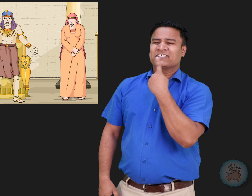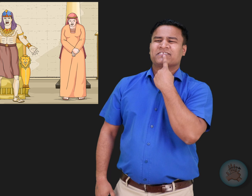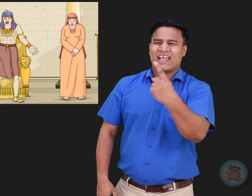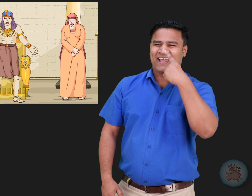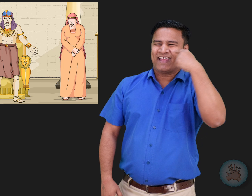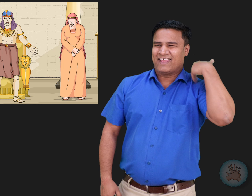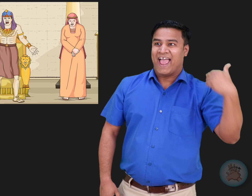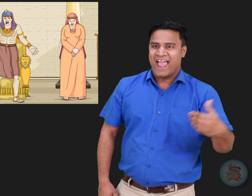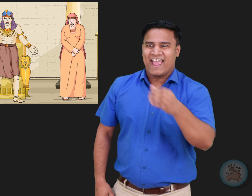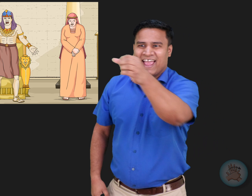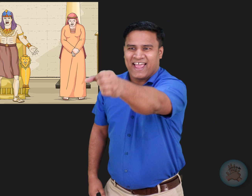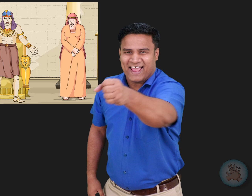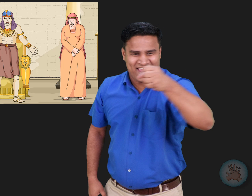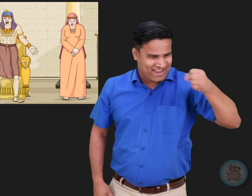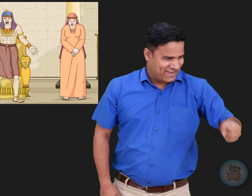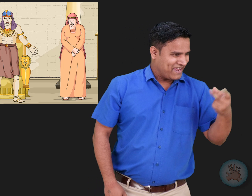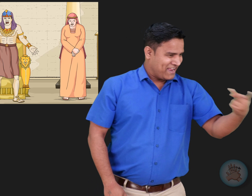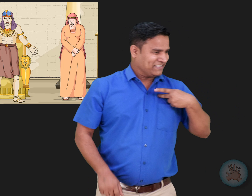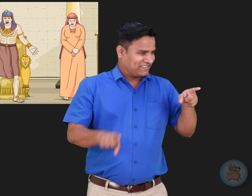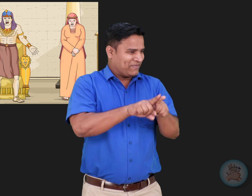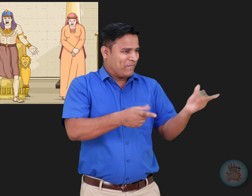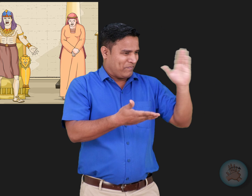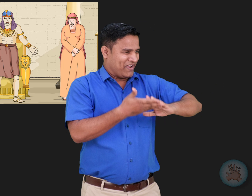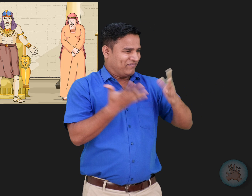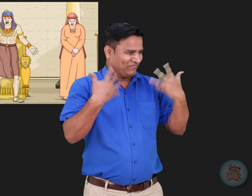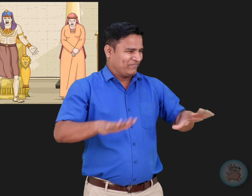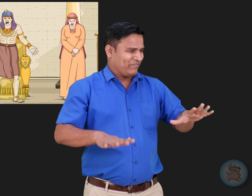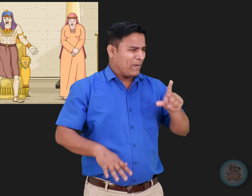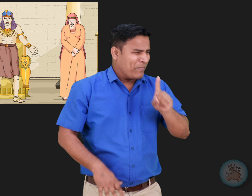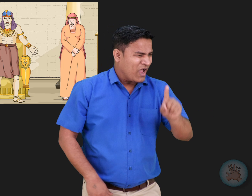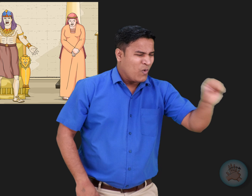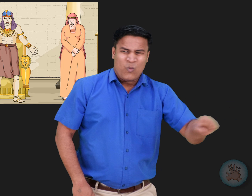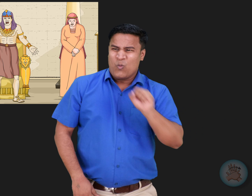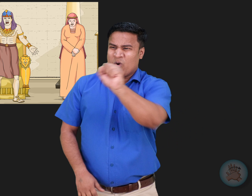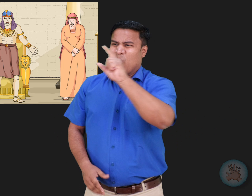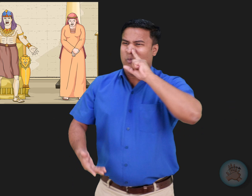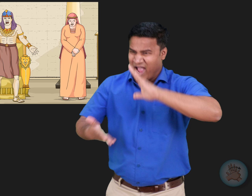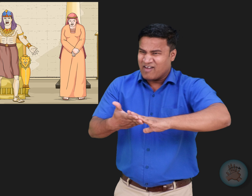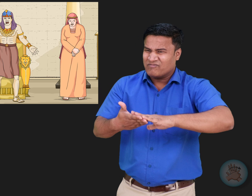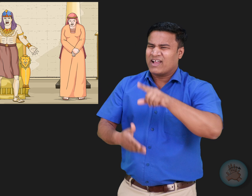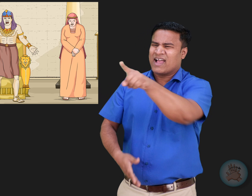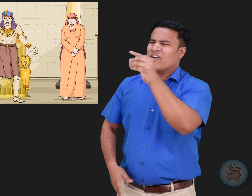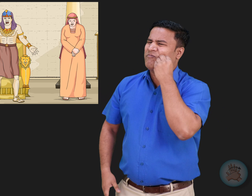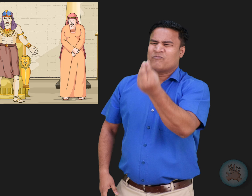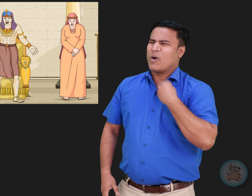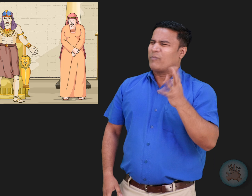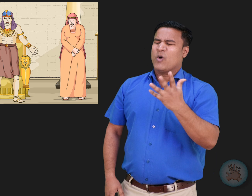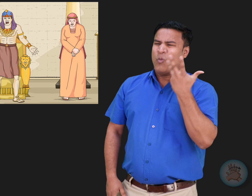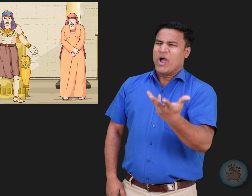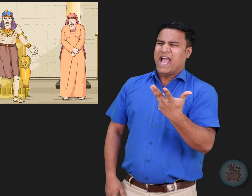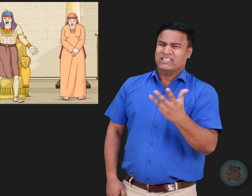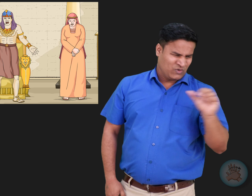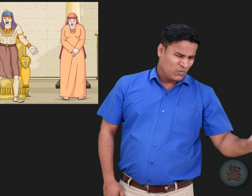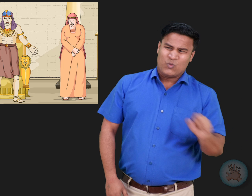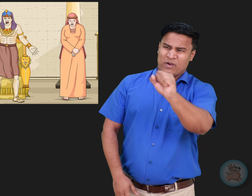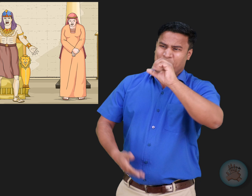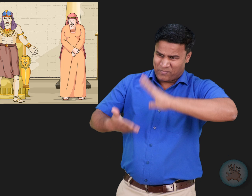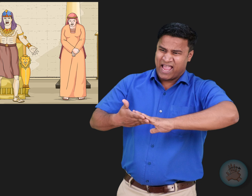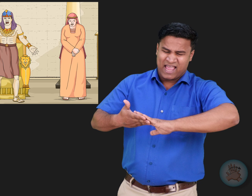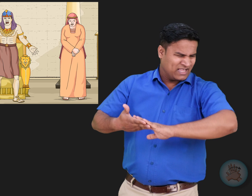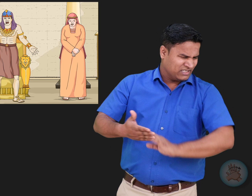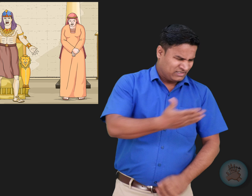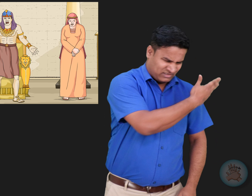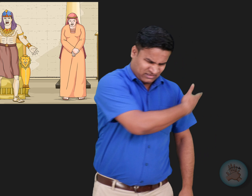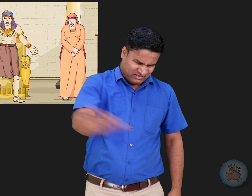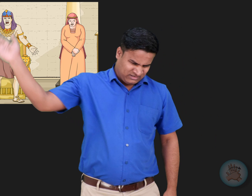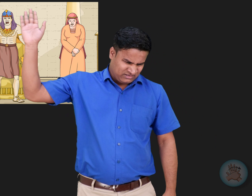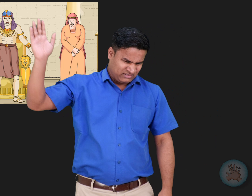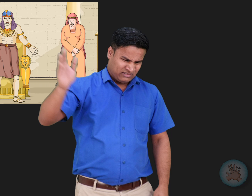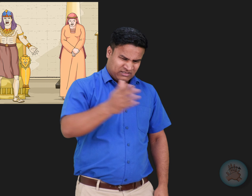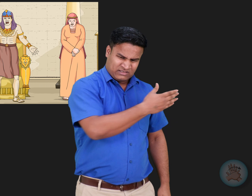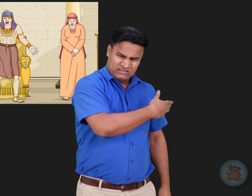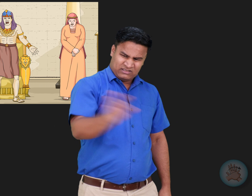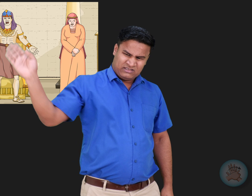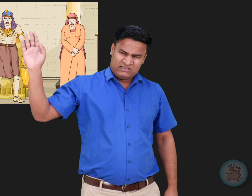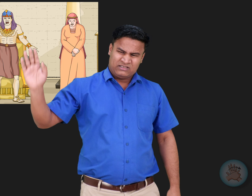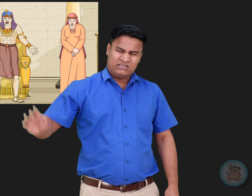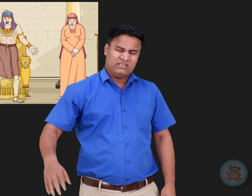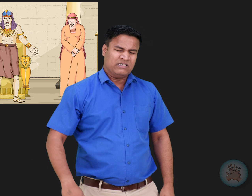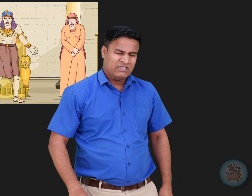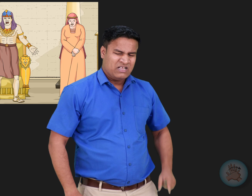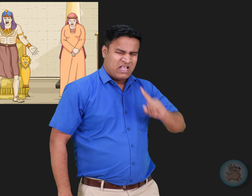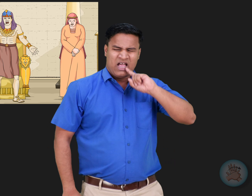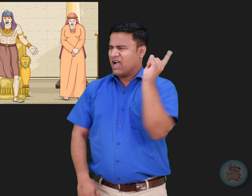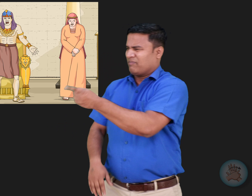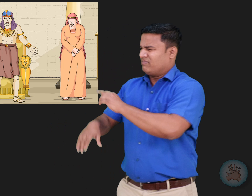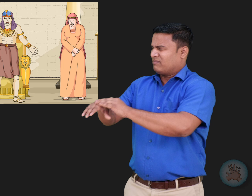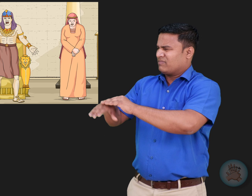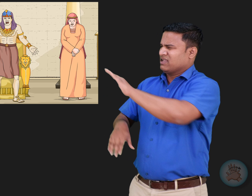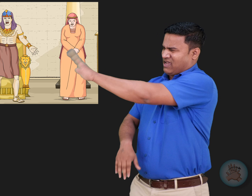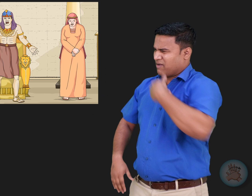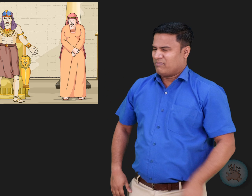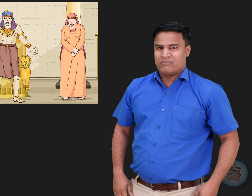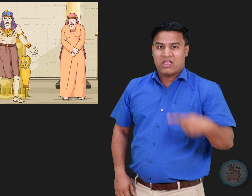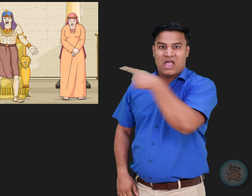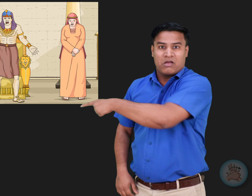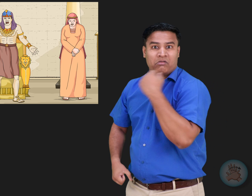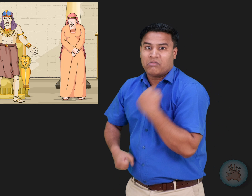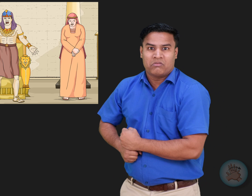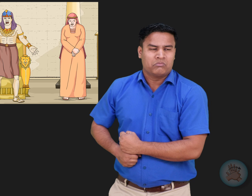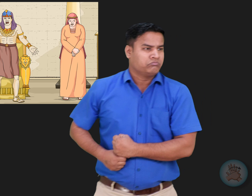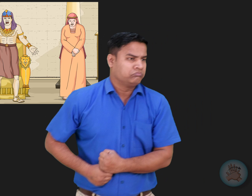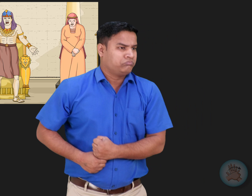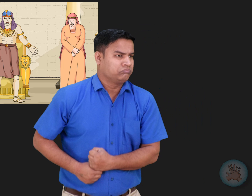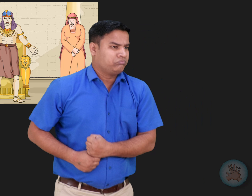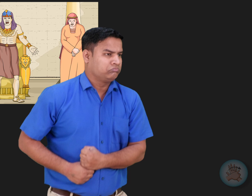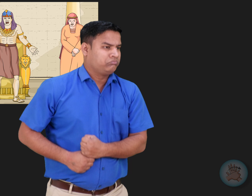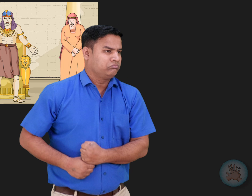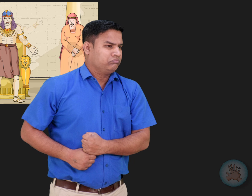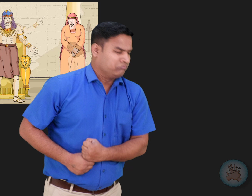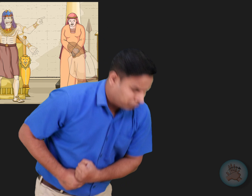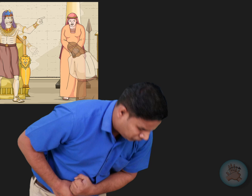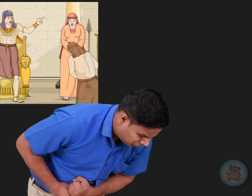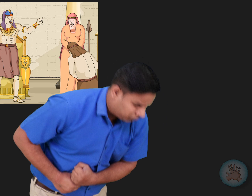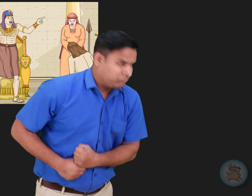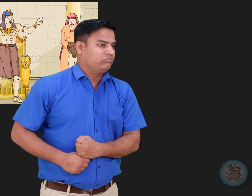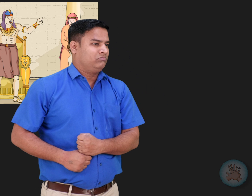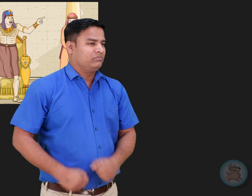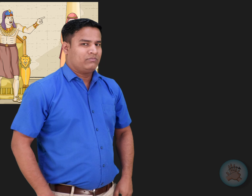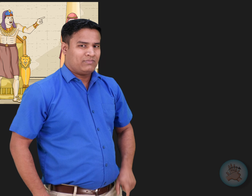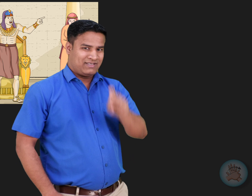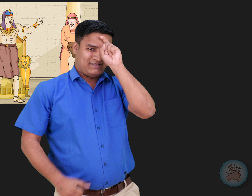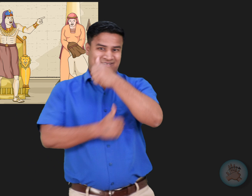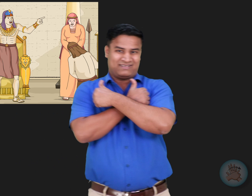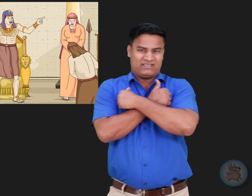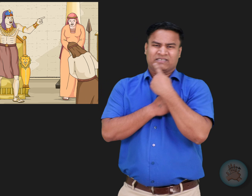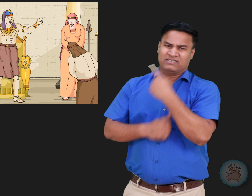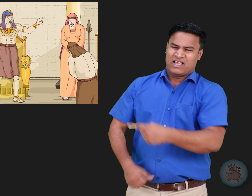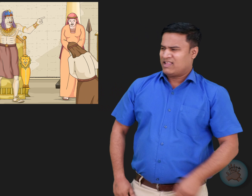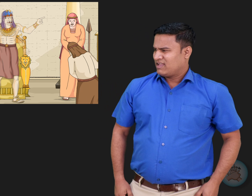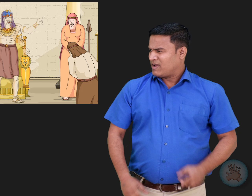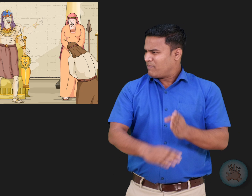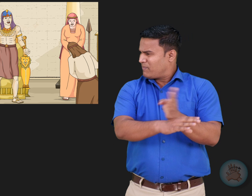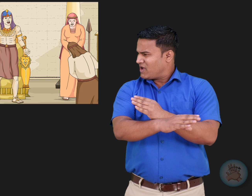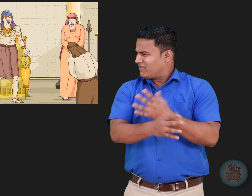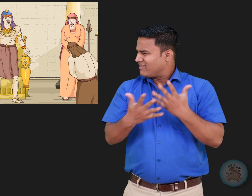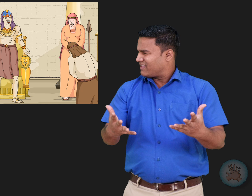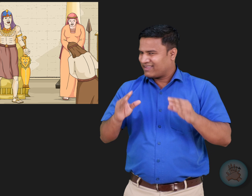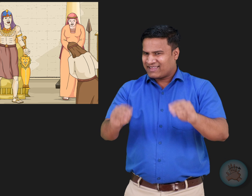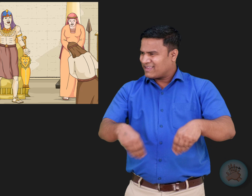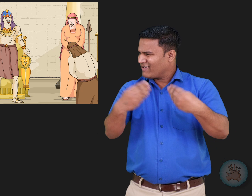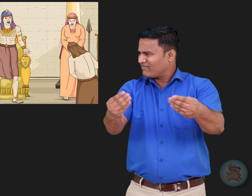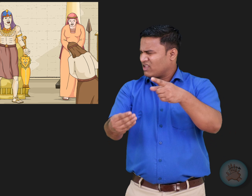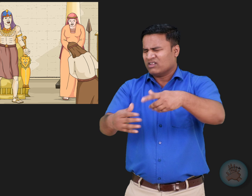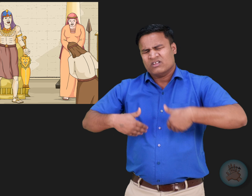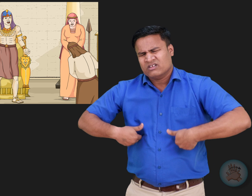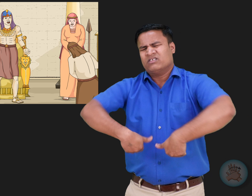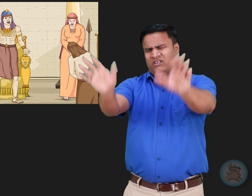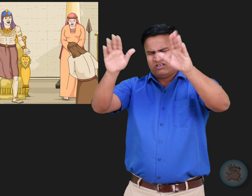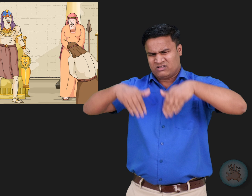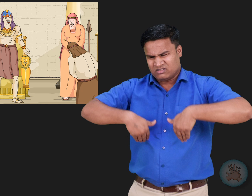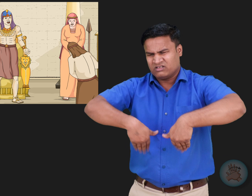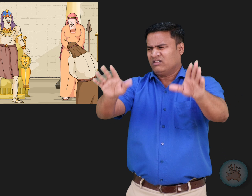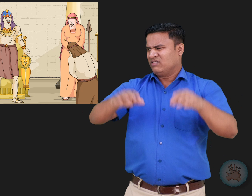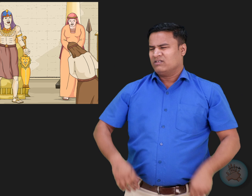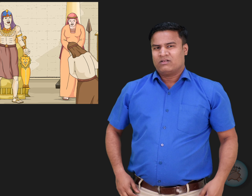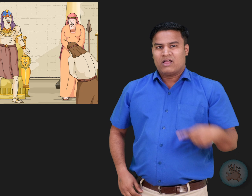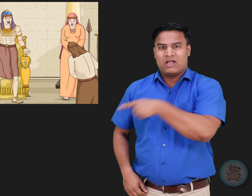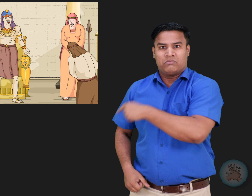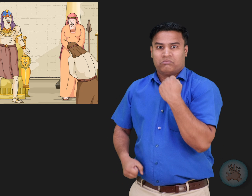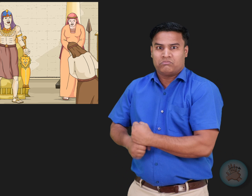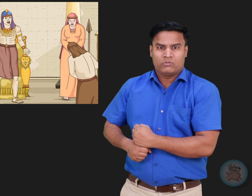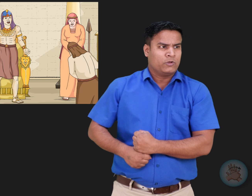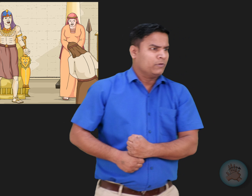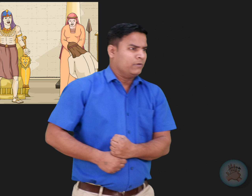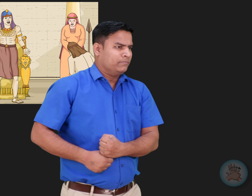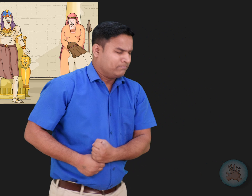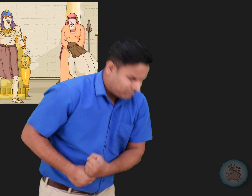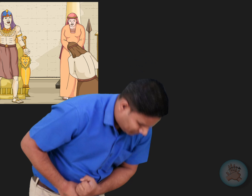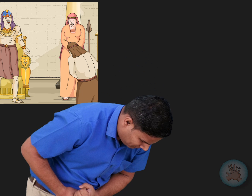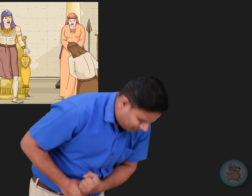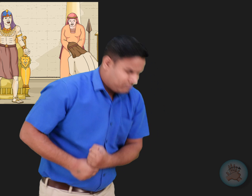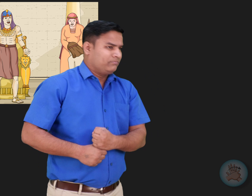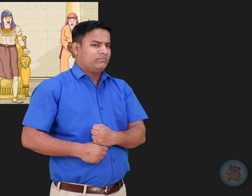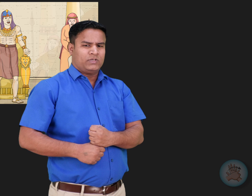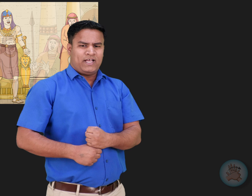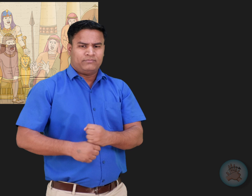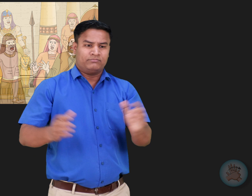Why did you say, ‘She is my sister,’ so that I took her as my wife? Now then, here is your wife. Take her and go!”